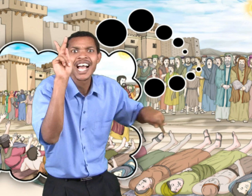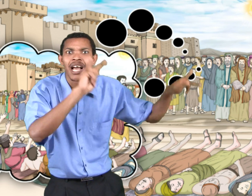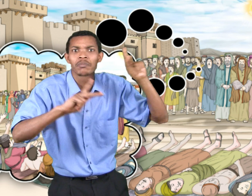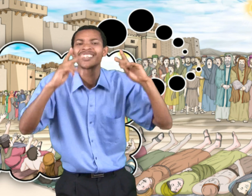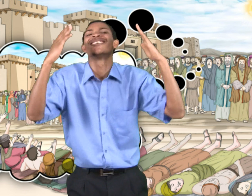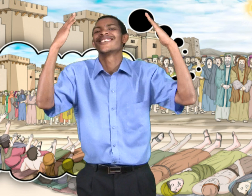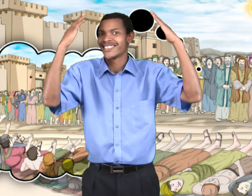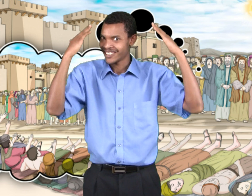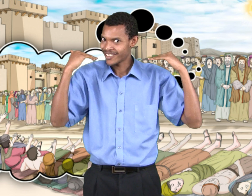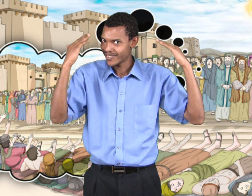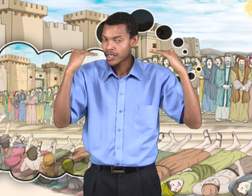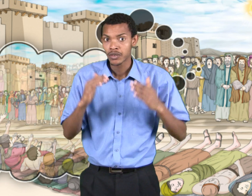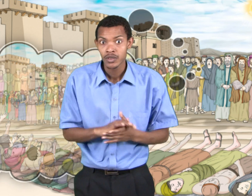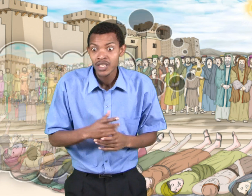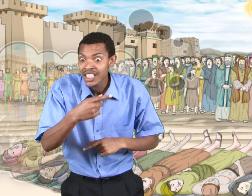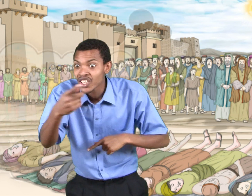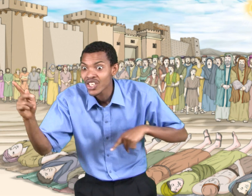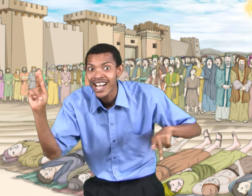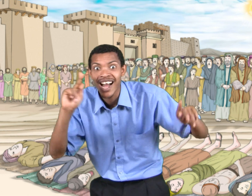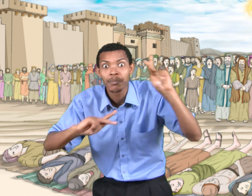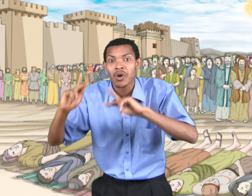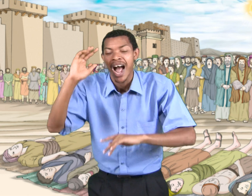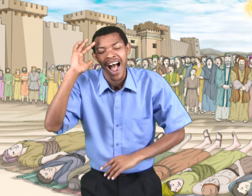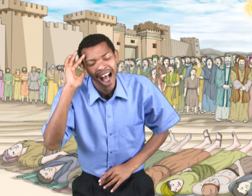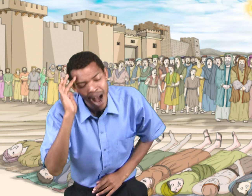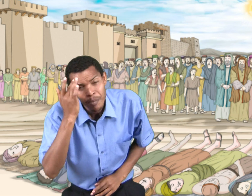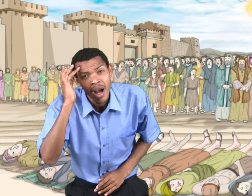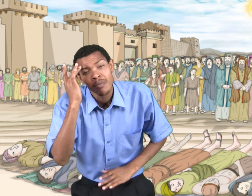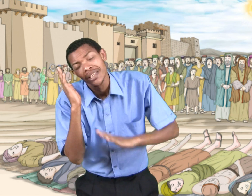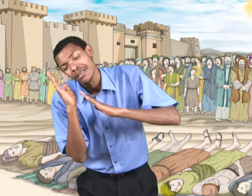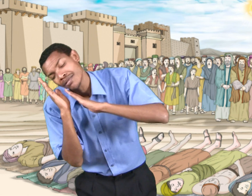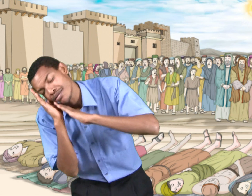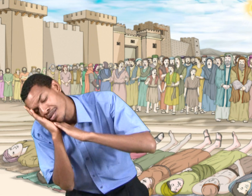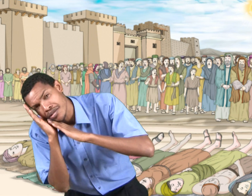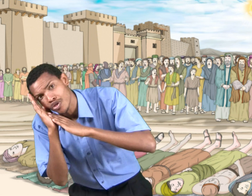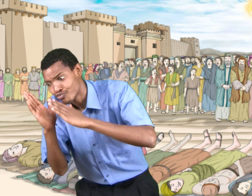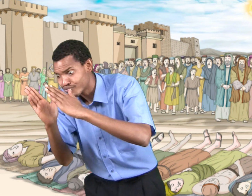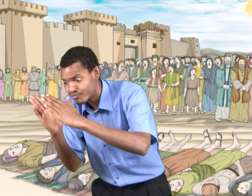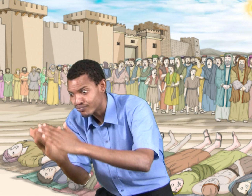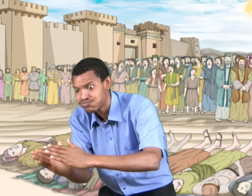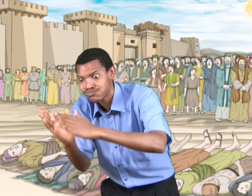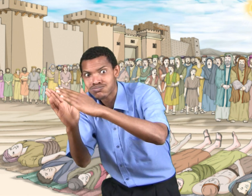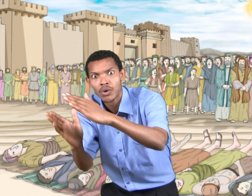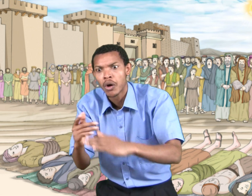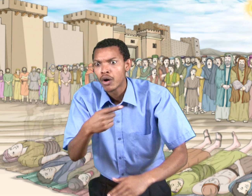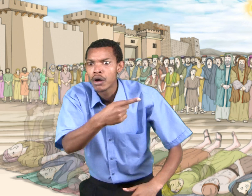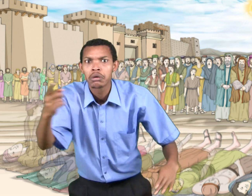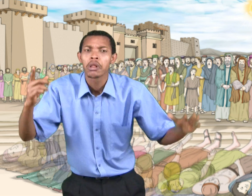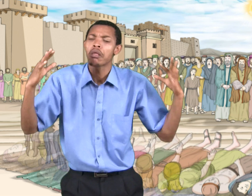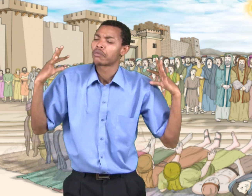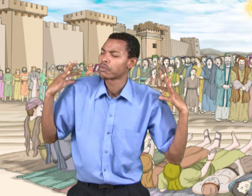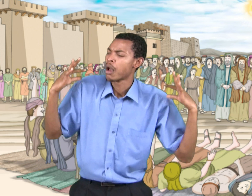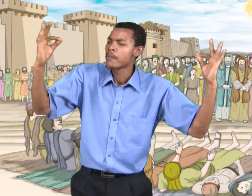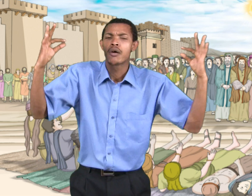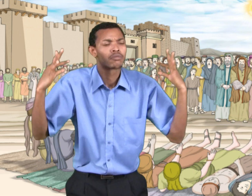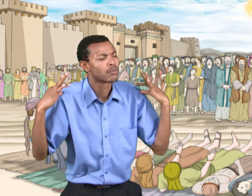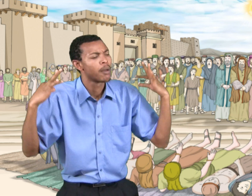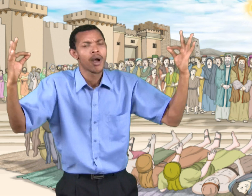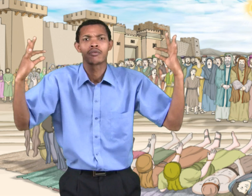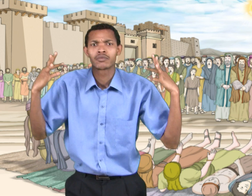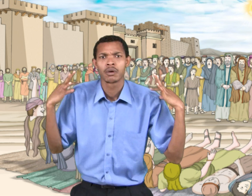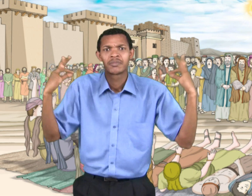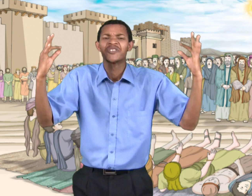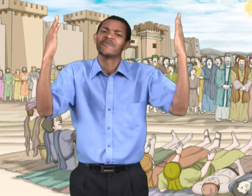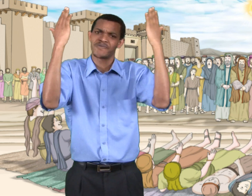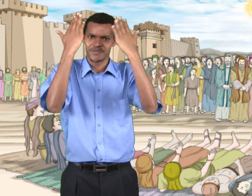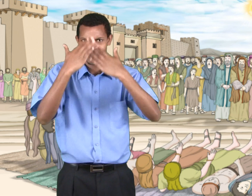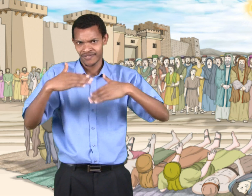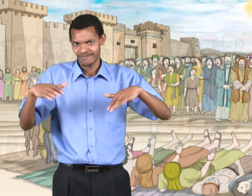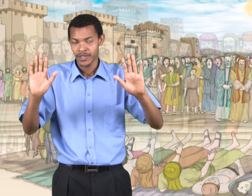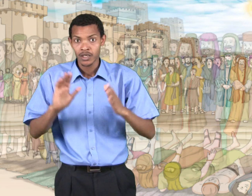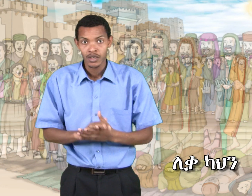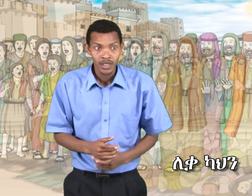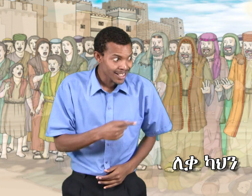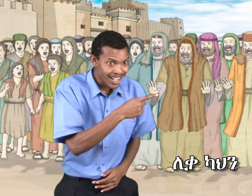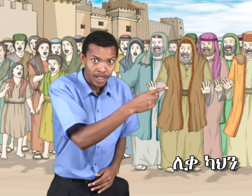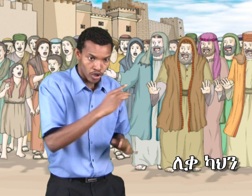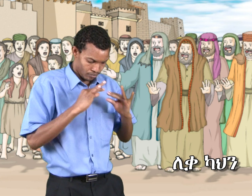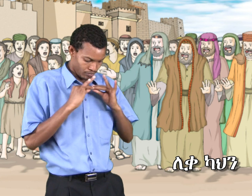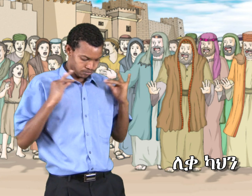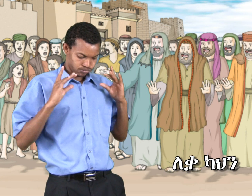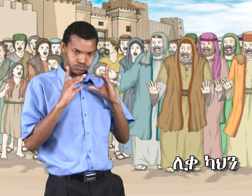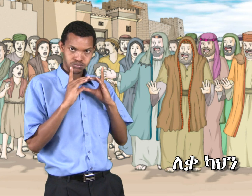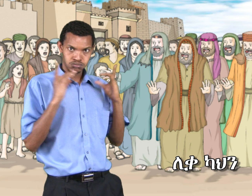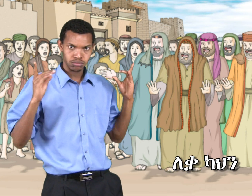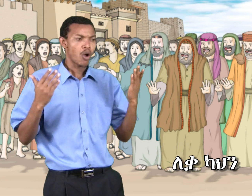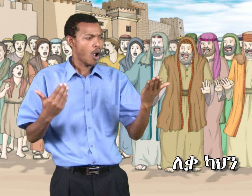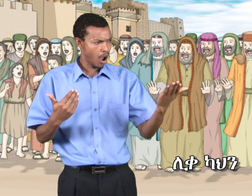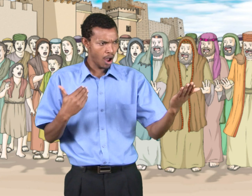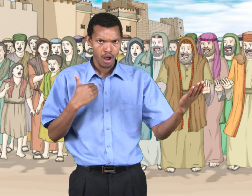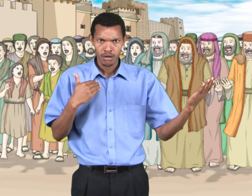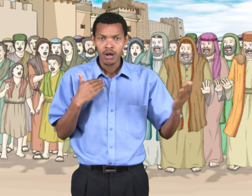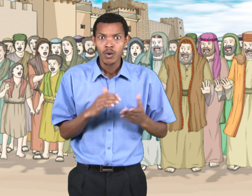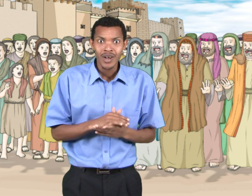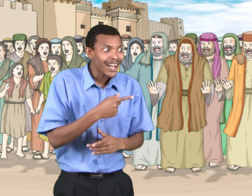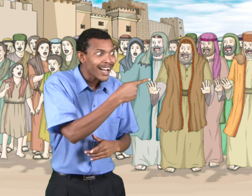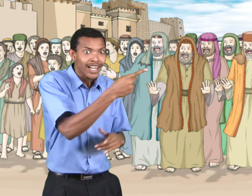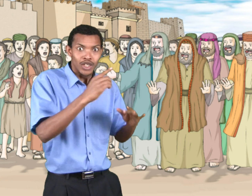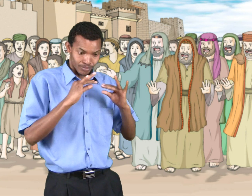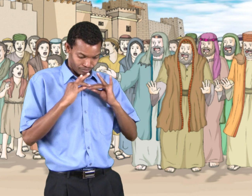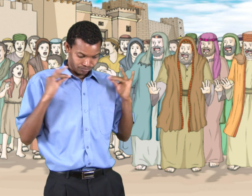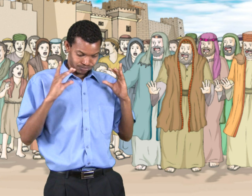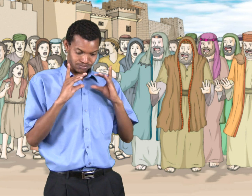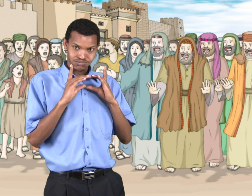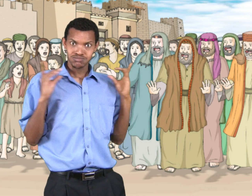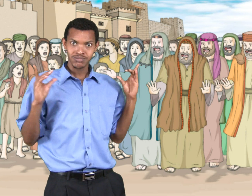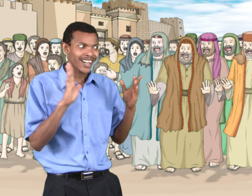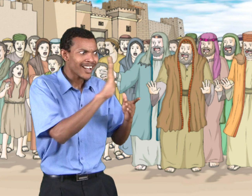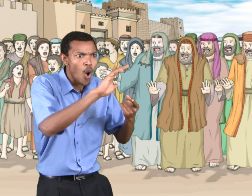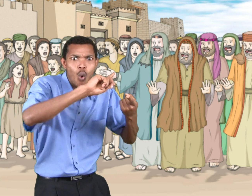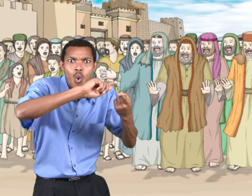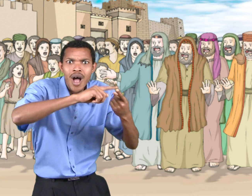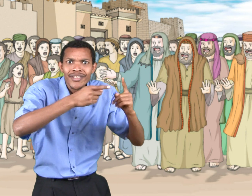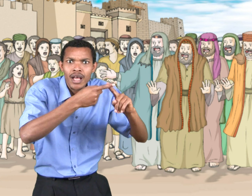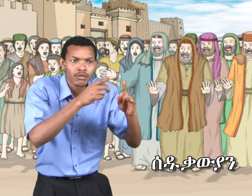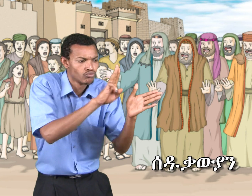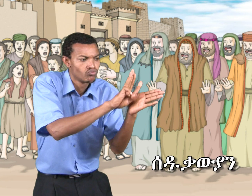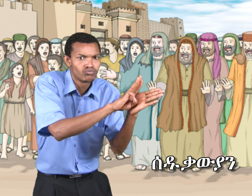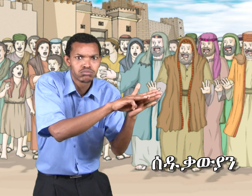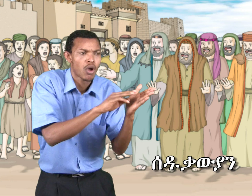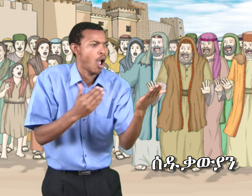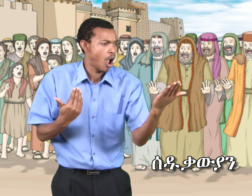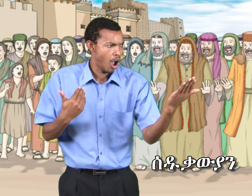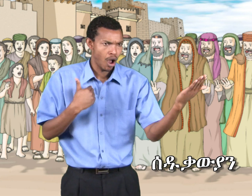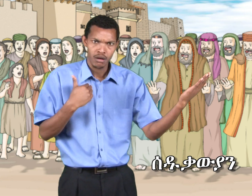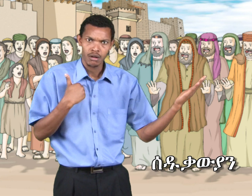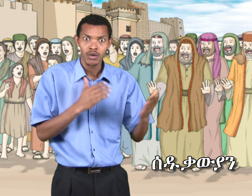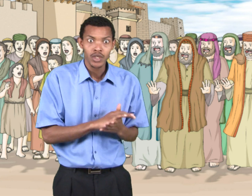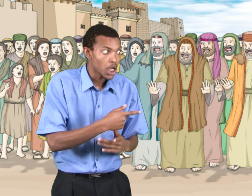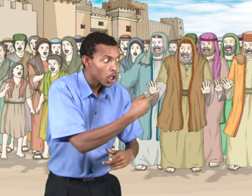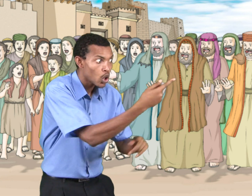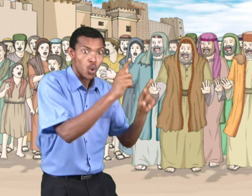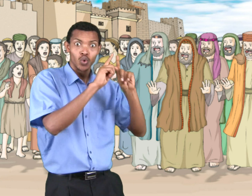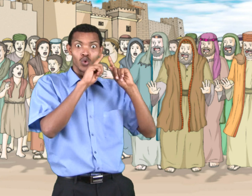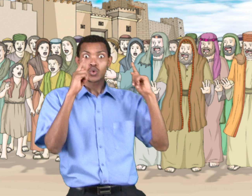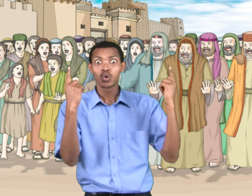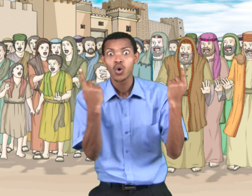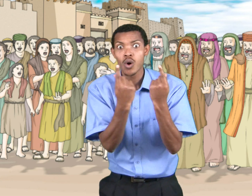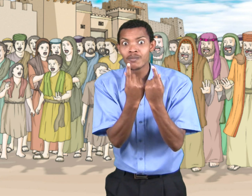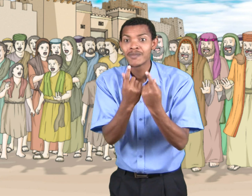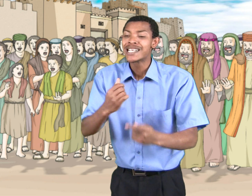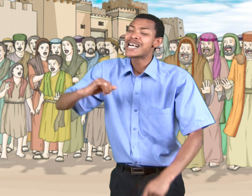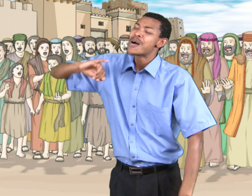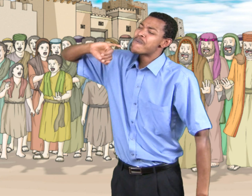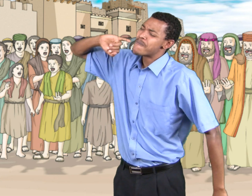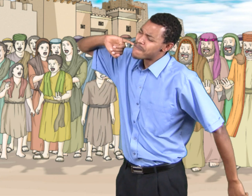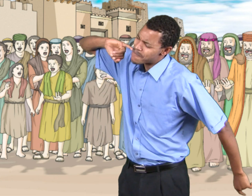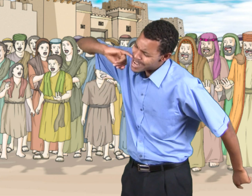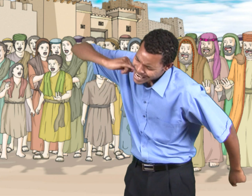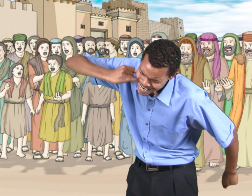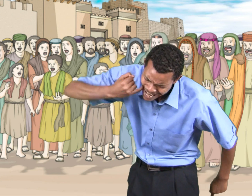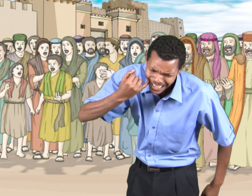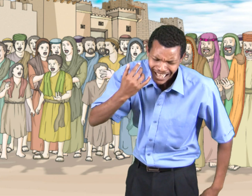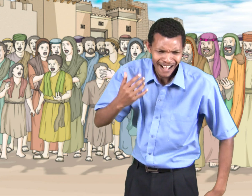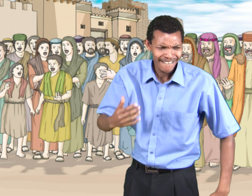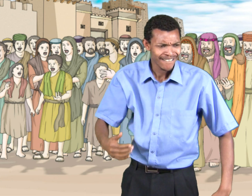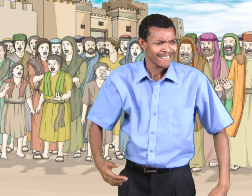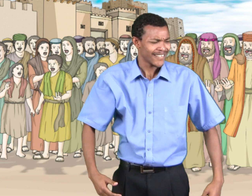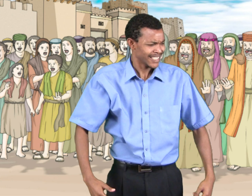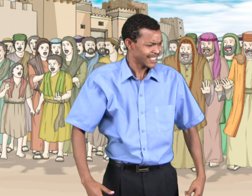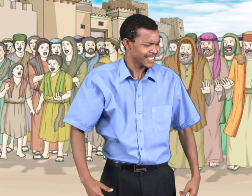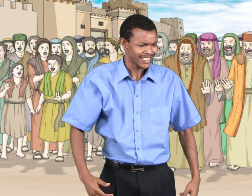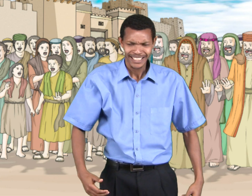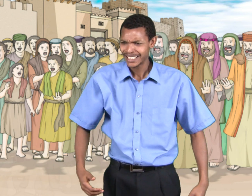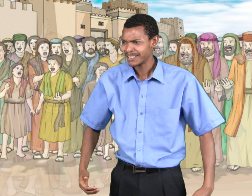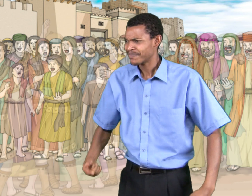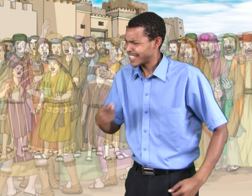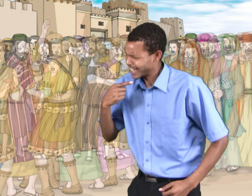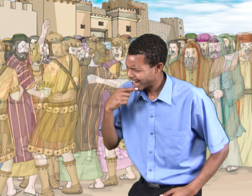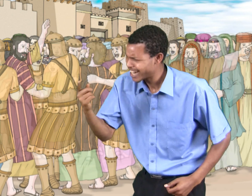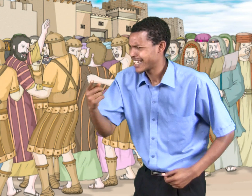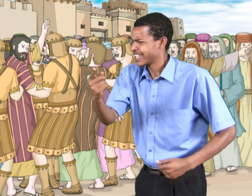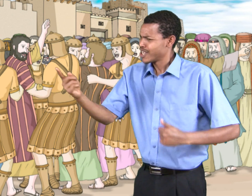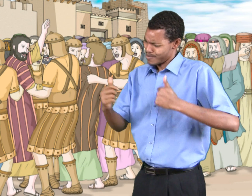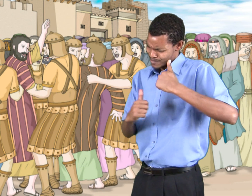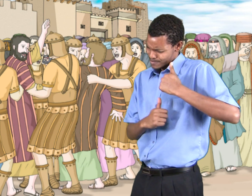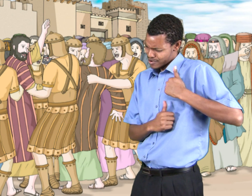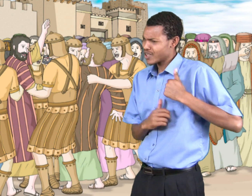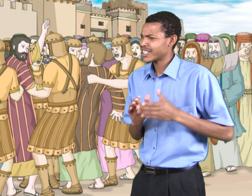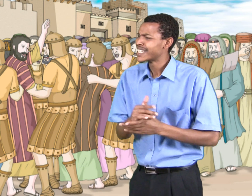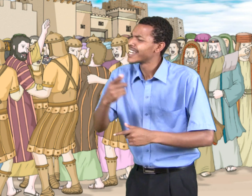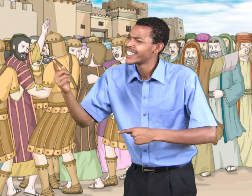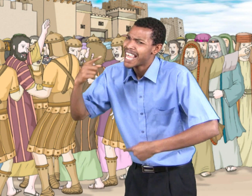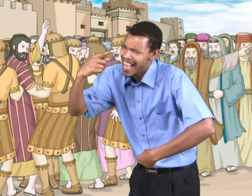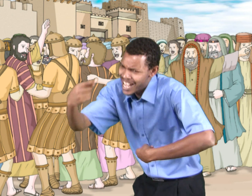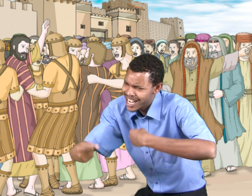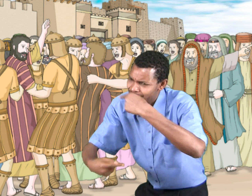Then the high priest and all his associates, who belonged to the party of the Sadducees, were filled with jealousy.